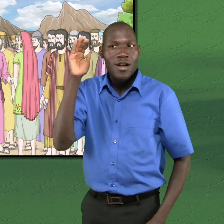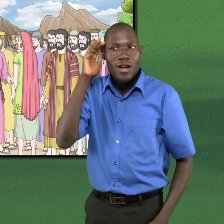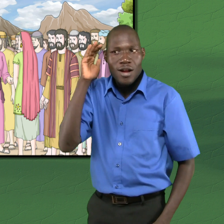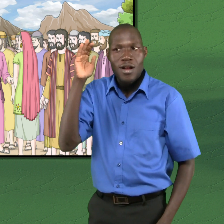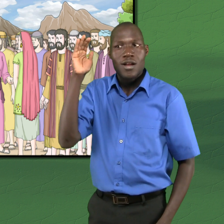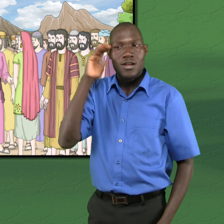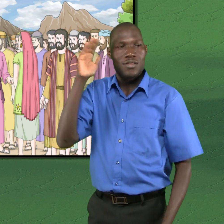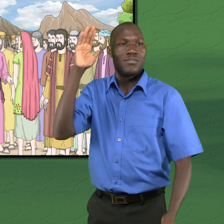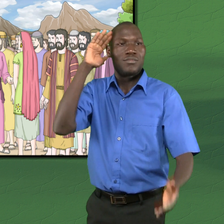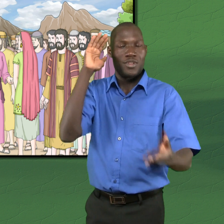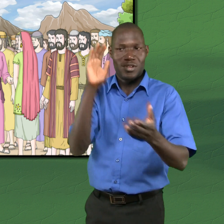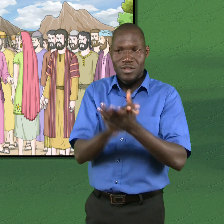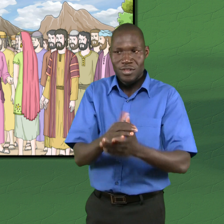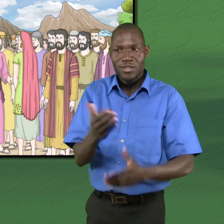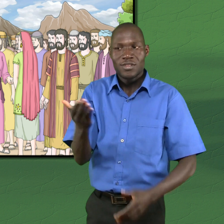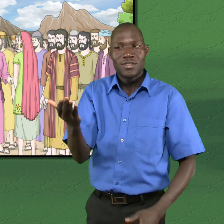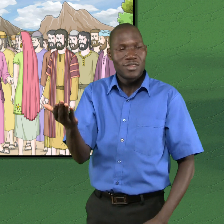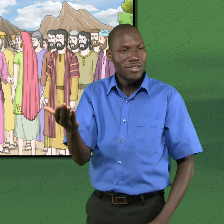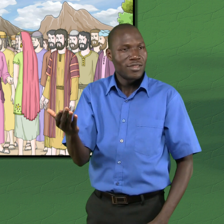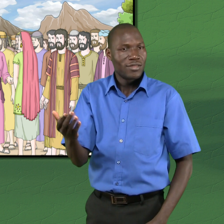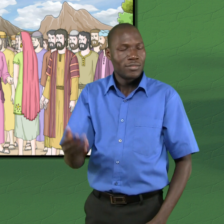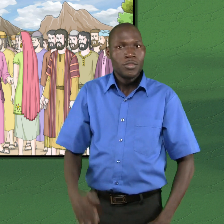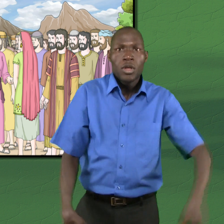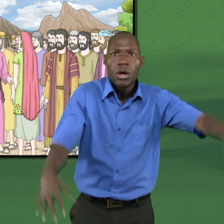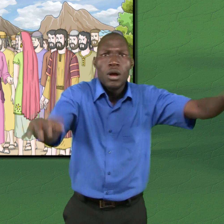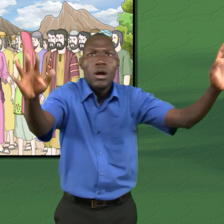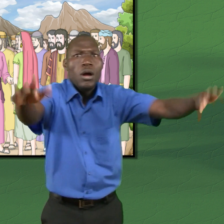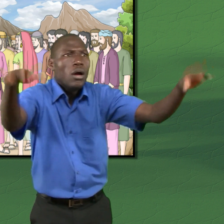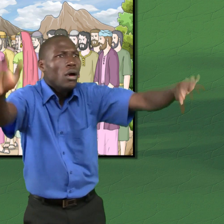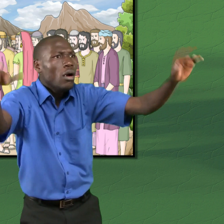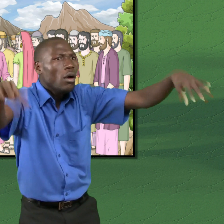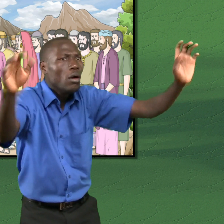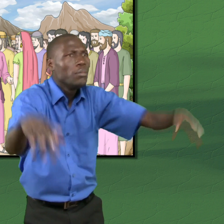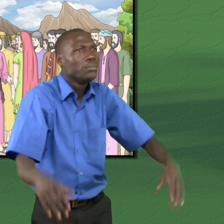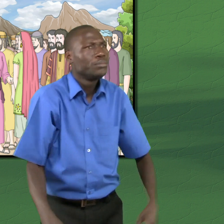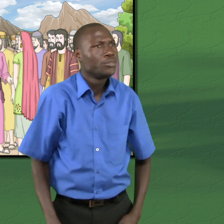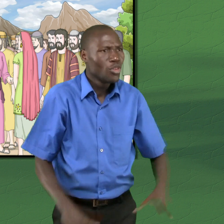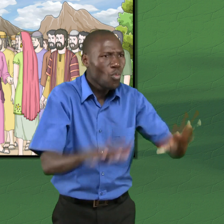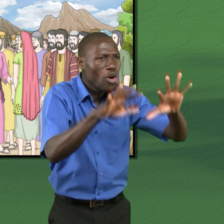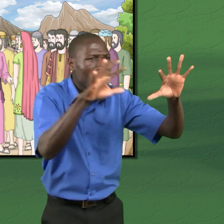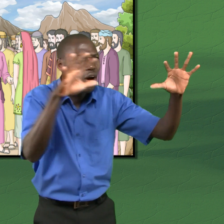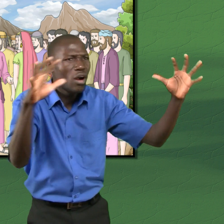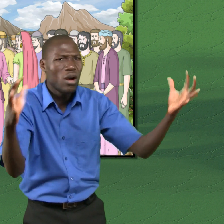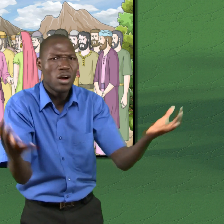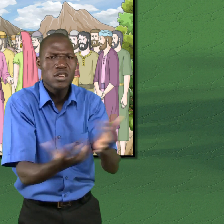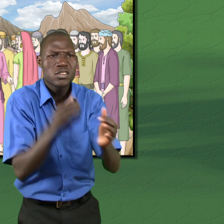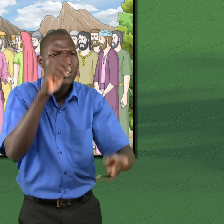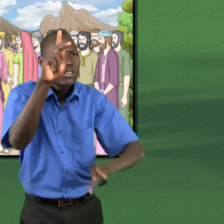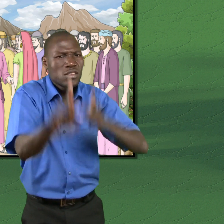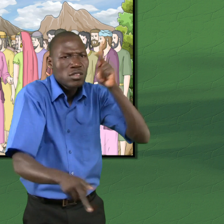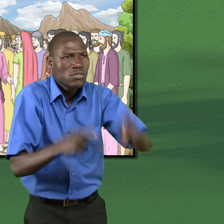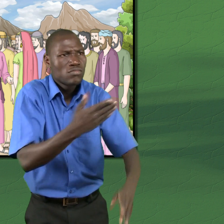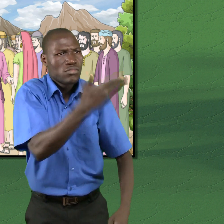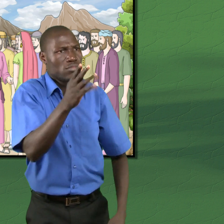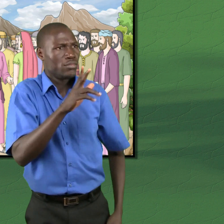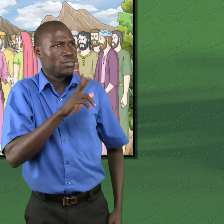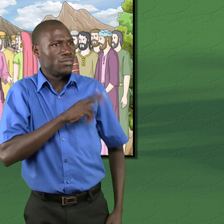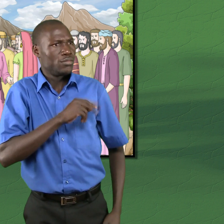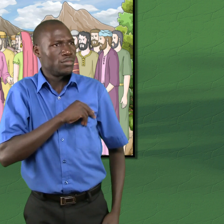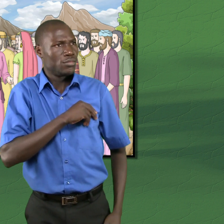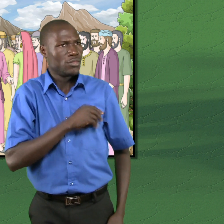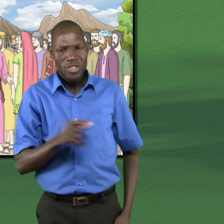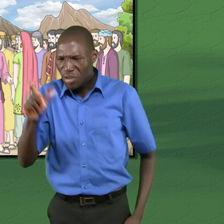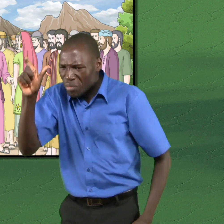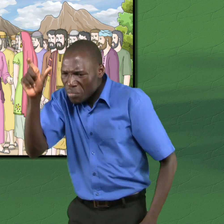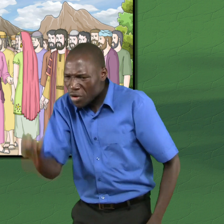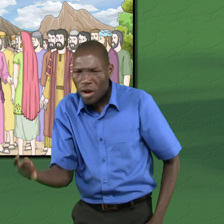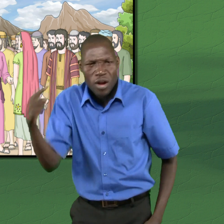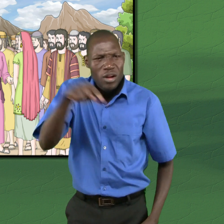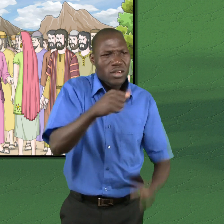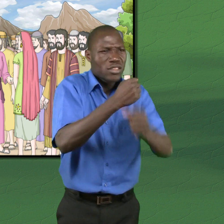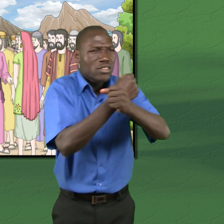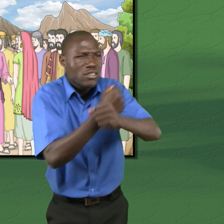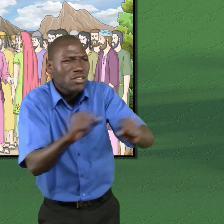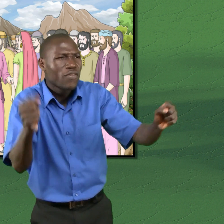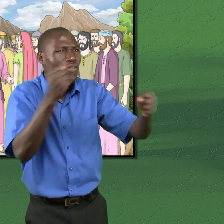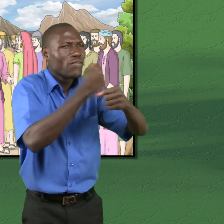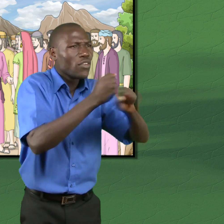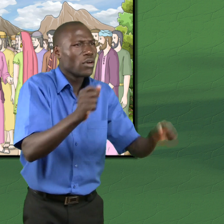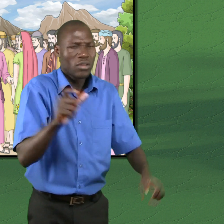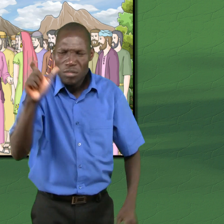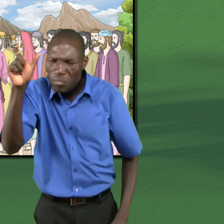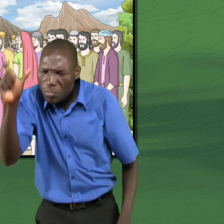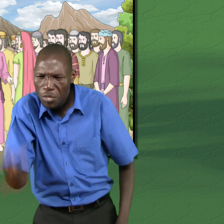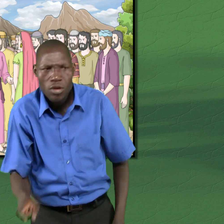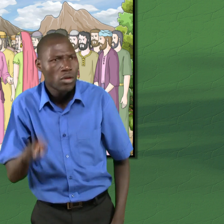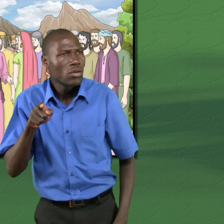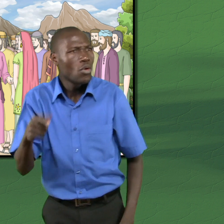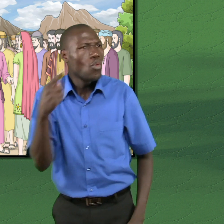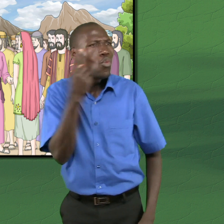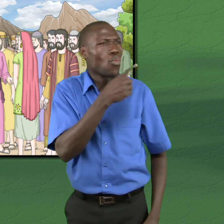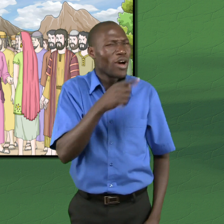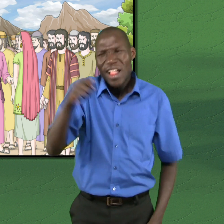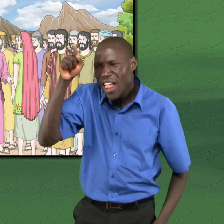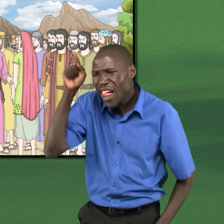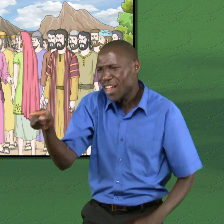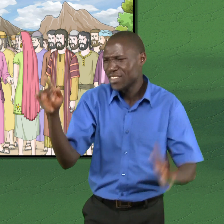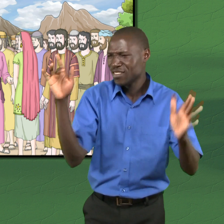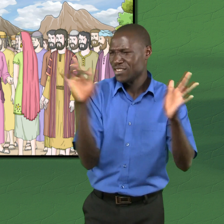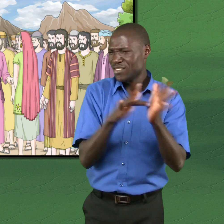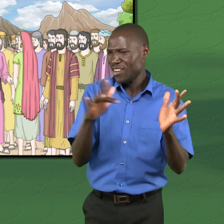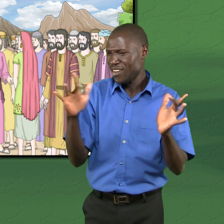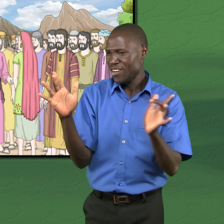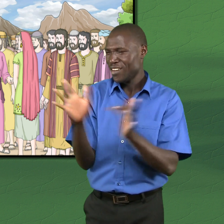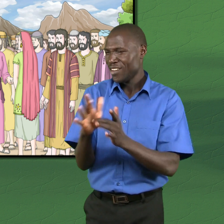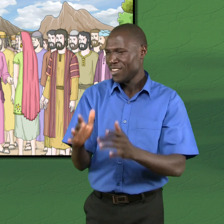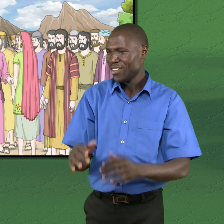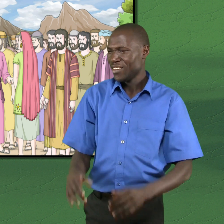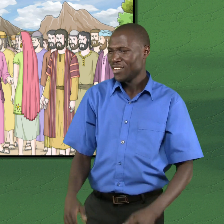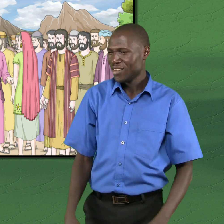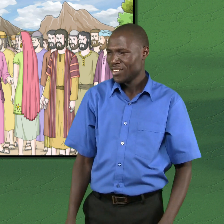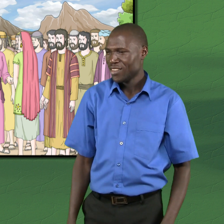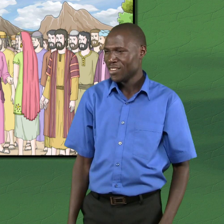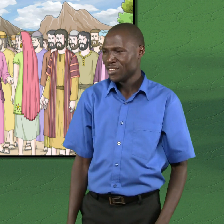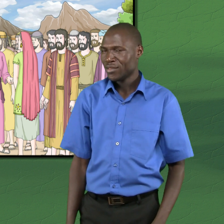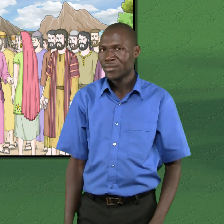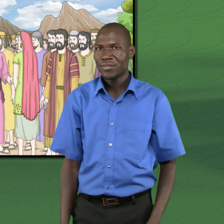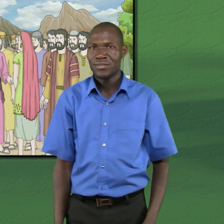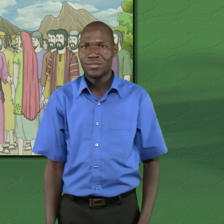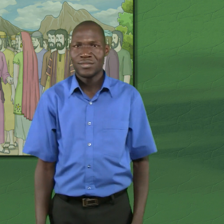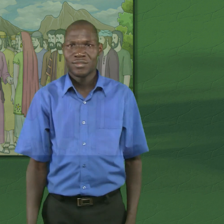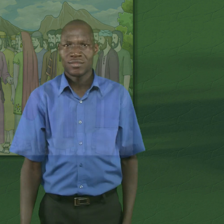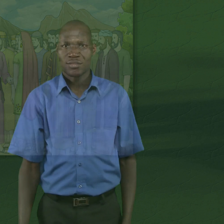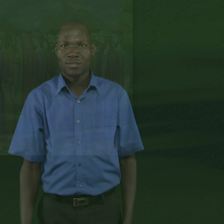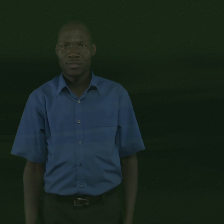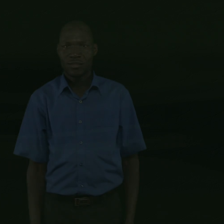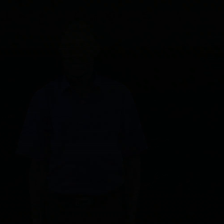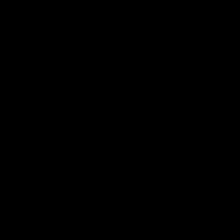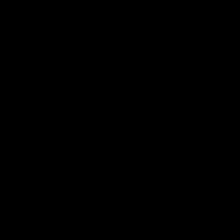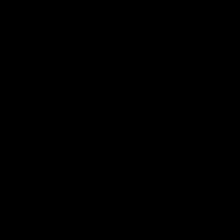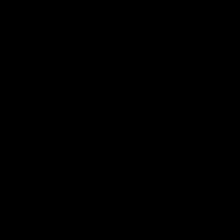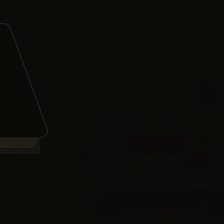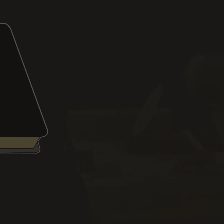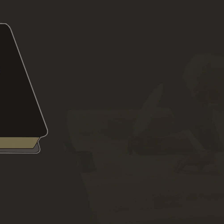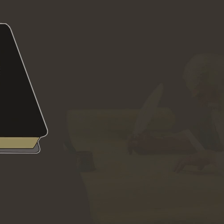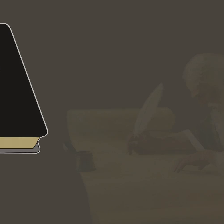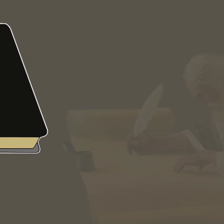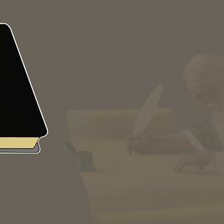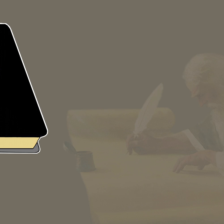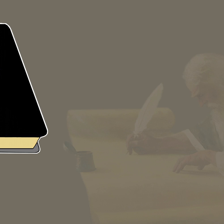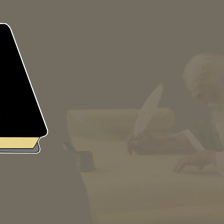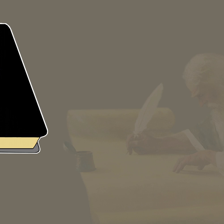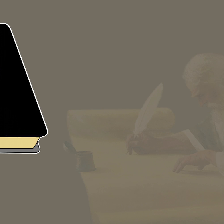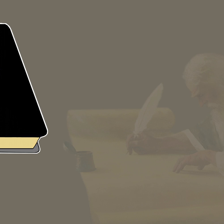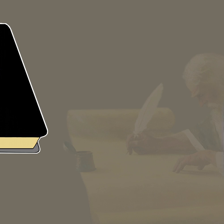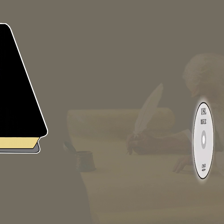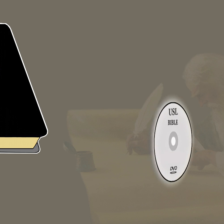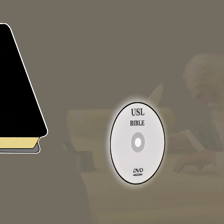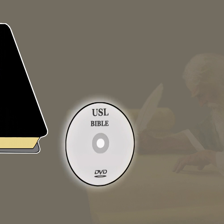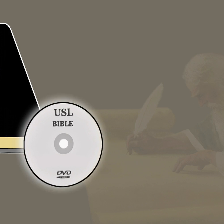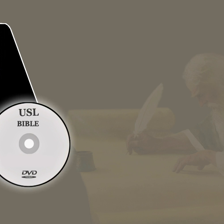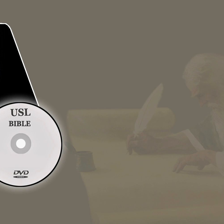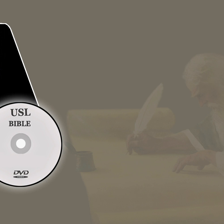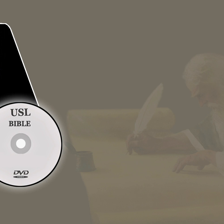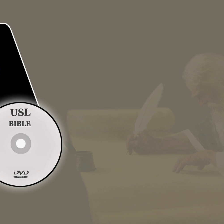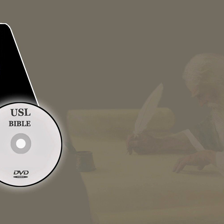we have heard for ourselves, and we know that this man truly is the Savior of the world.”